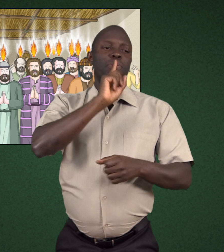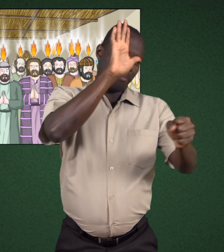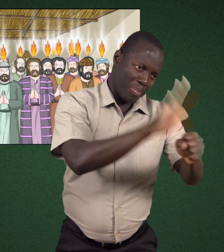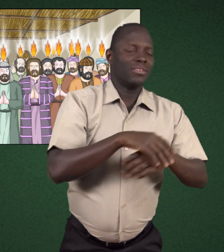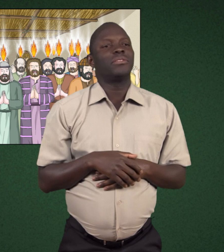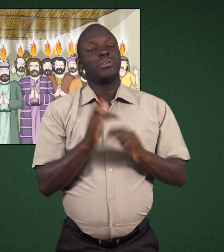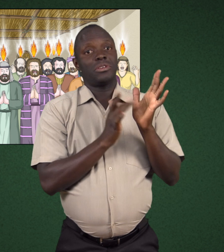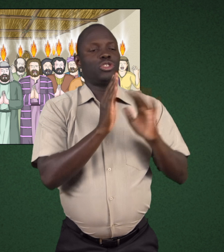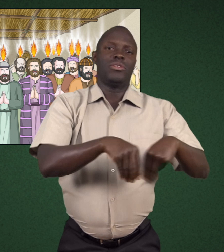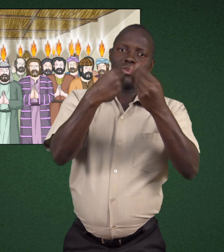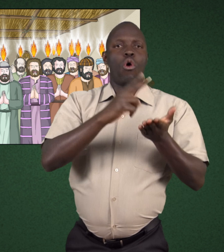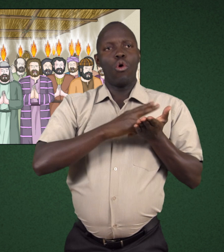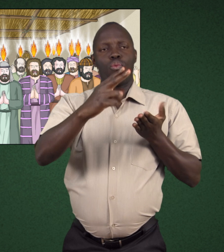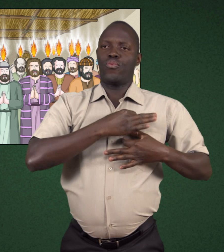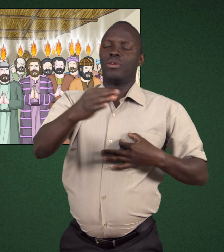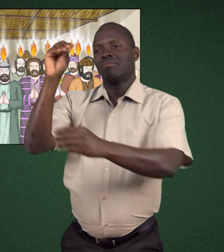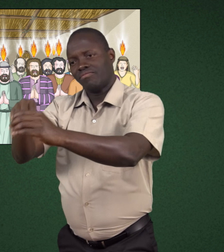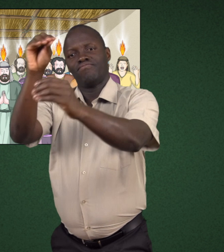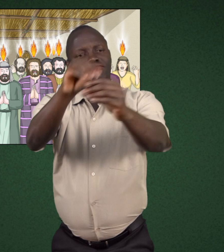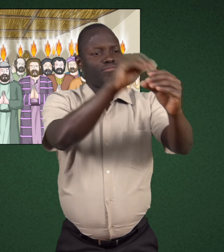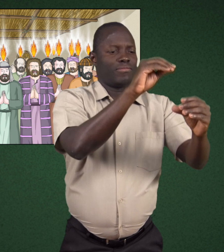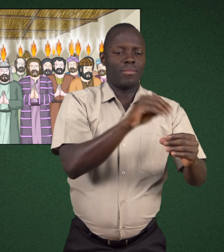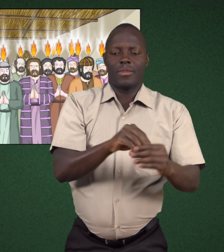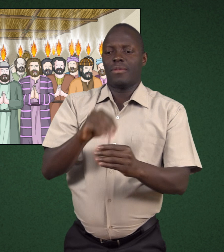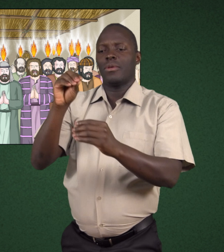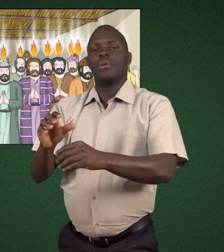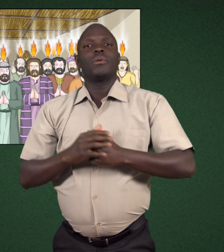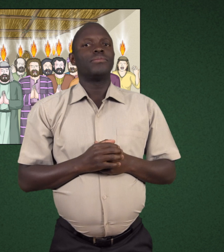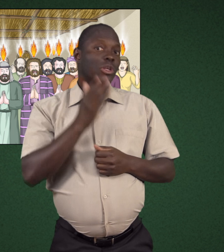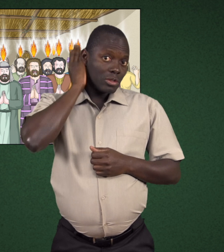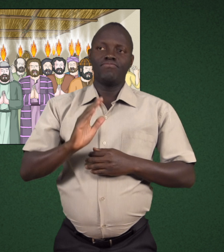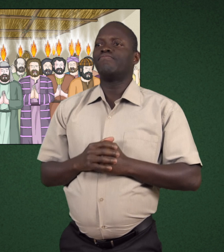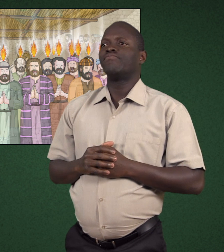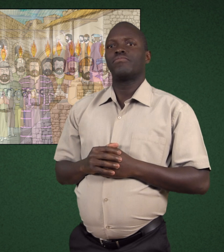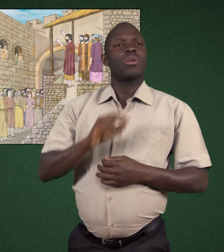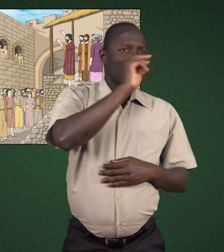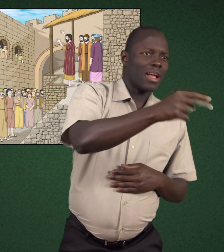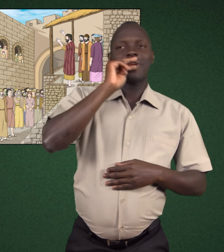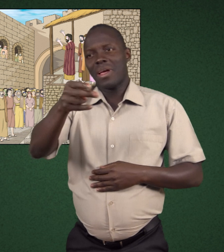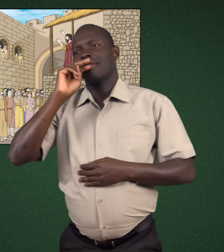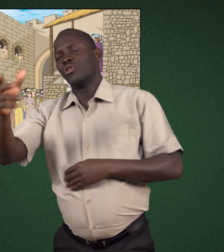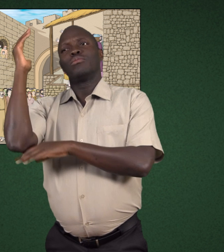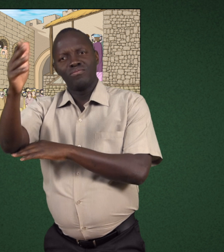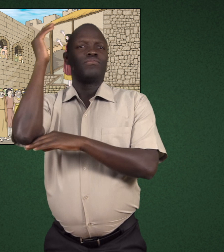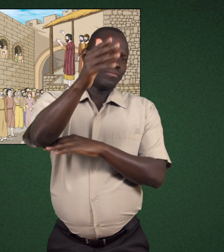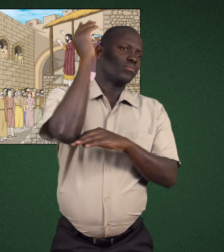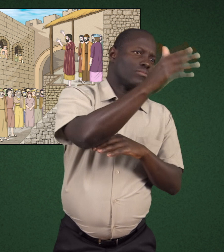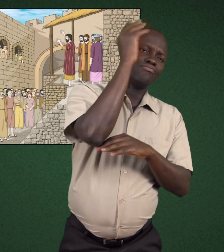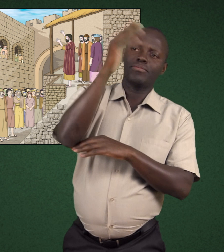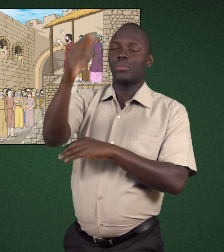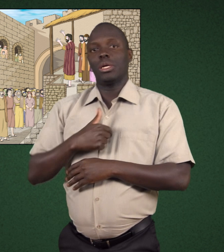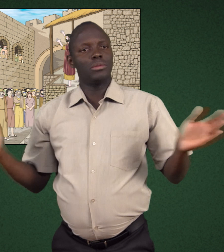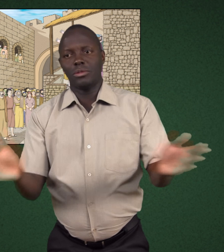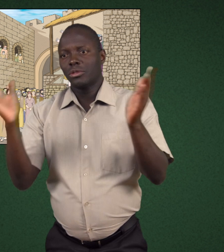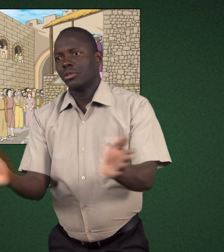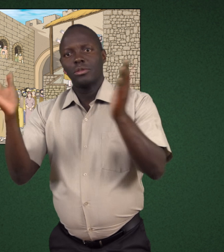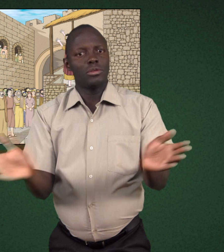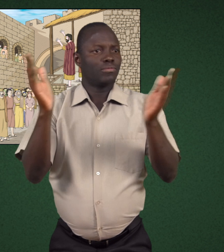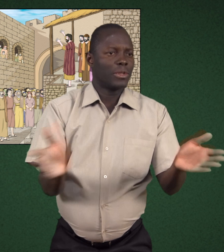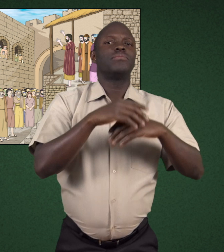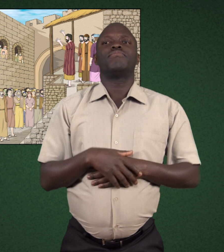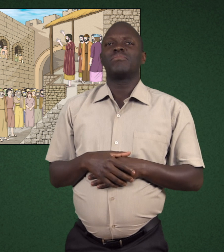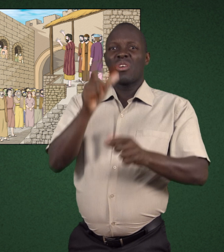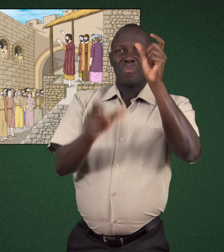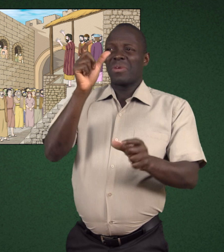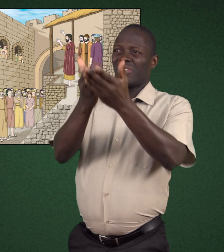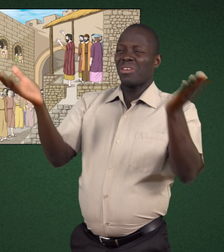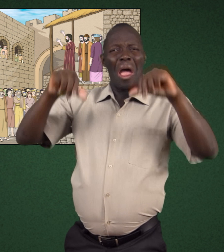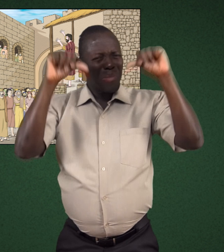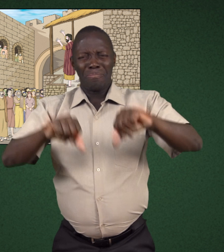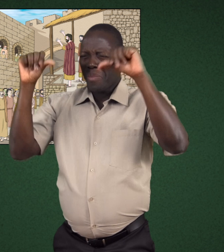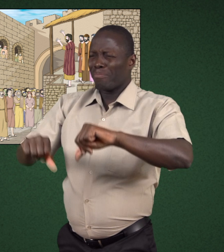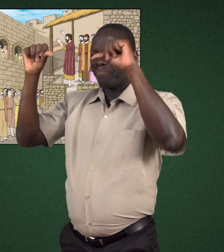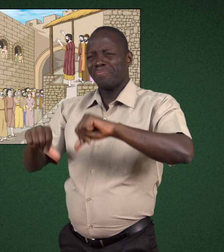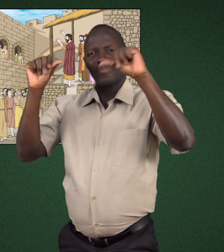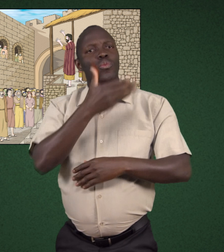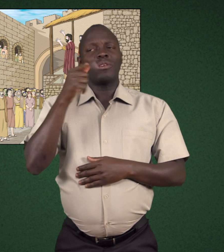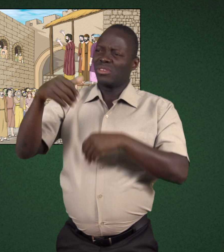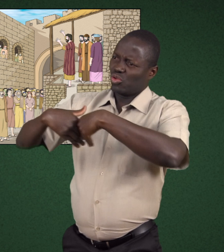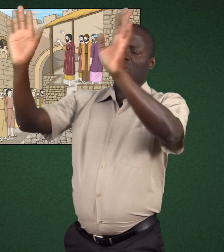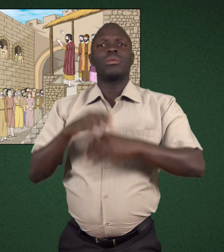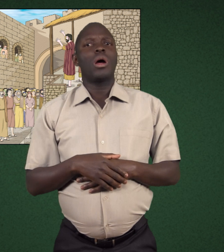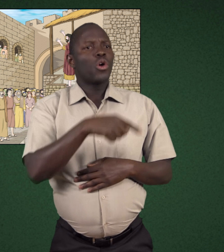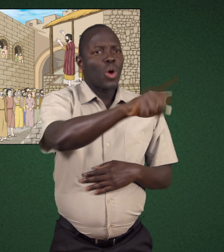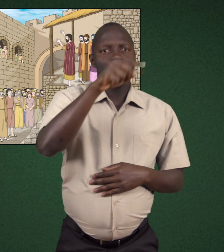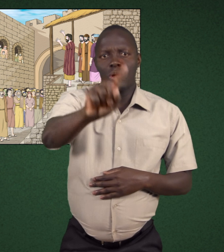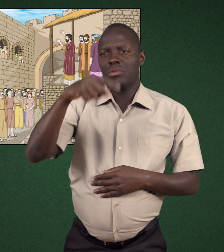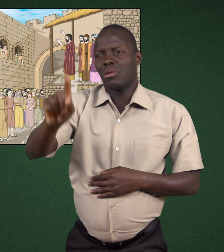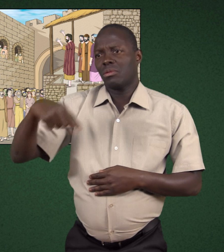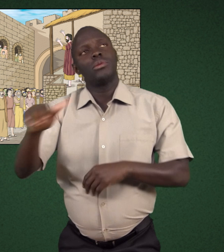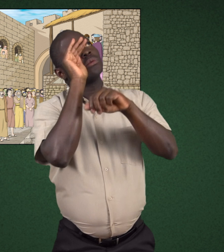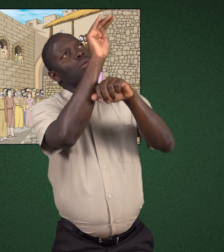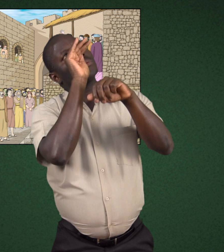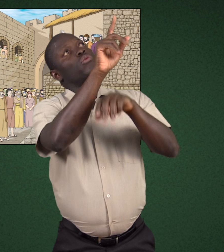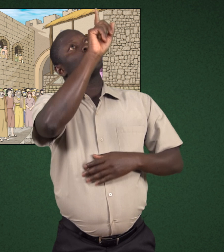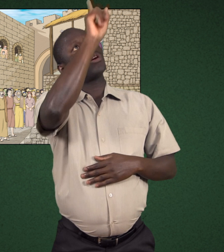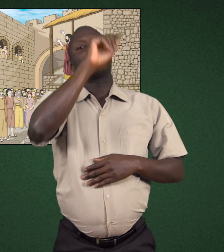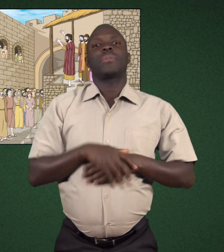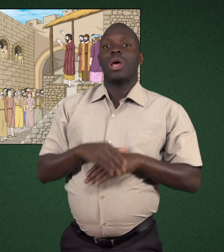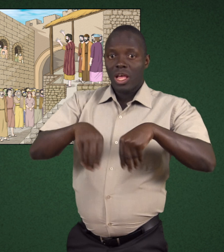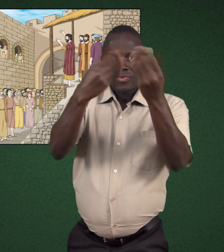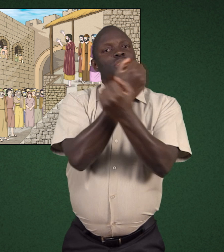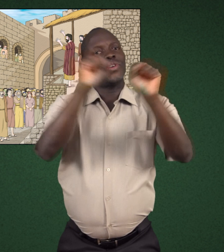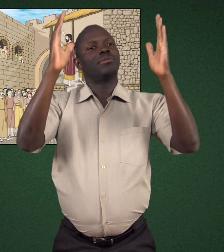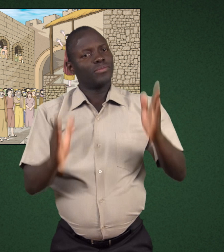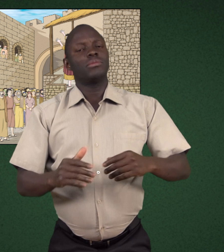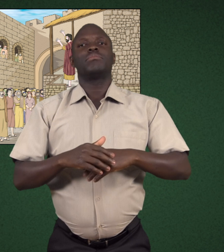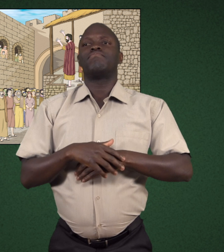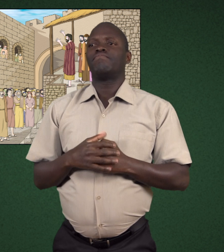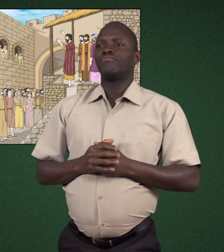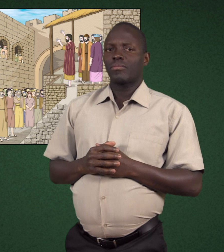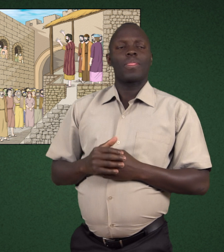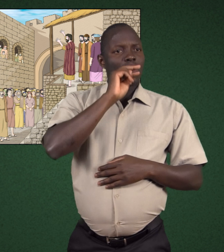This promise belongs to you and your children and to all who are far off—to all whom the Lord our God will call to Himself.”